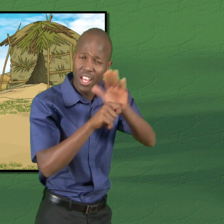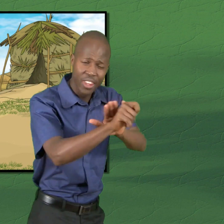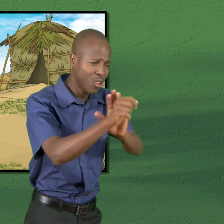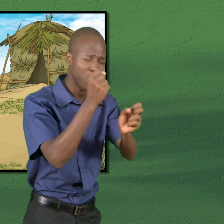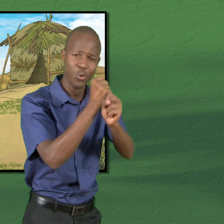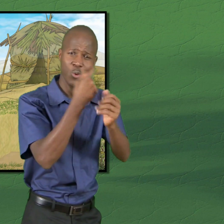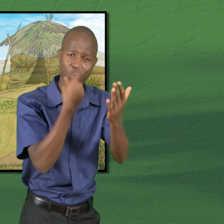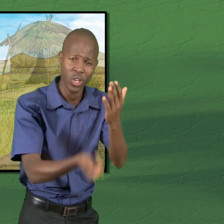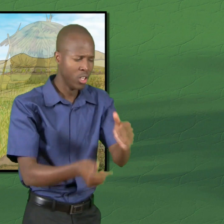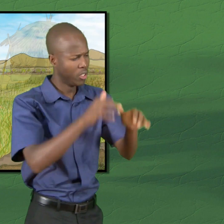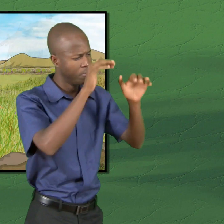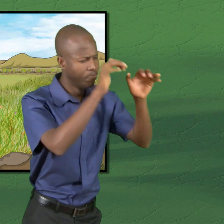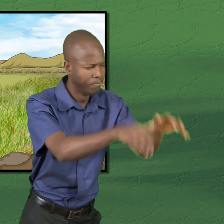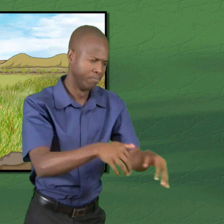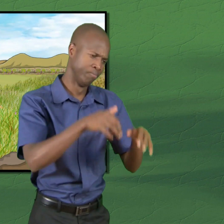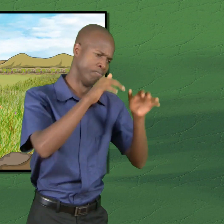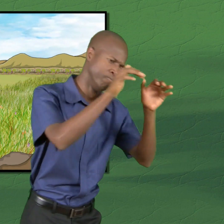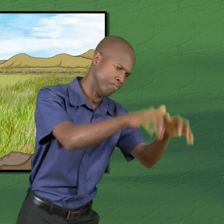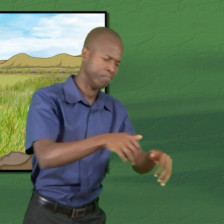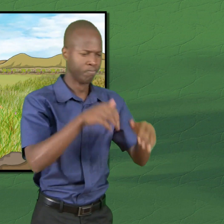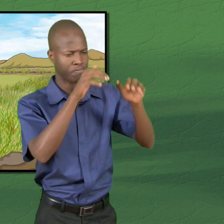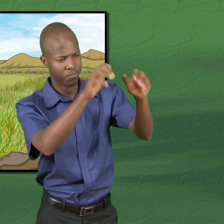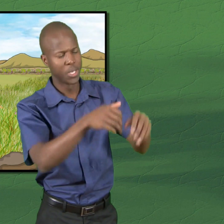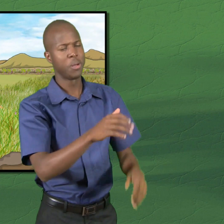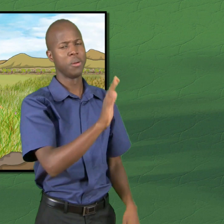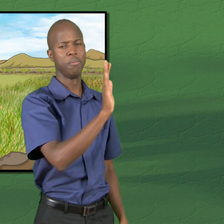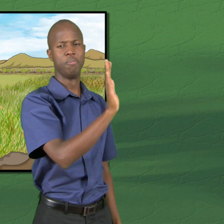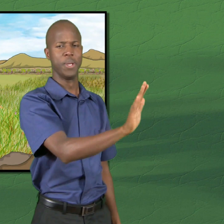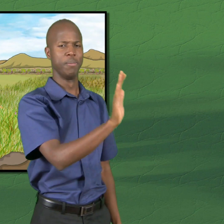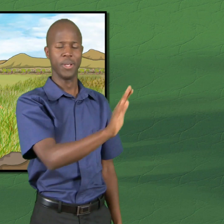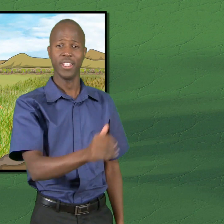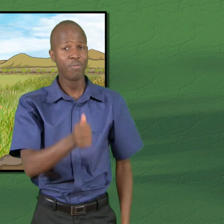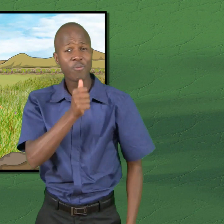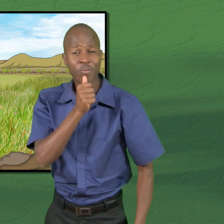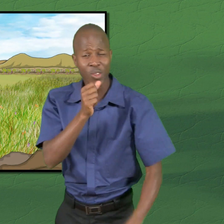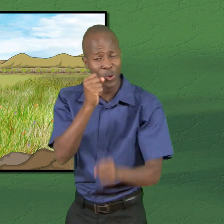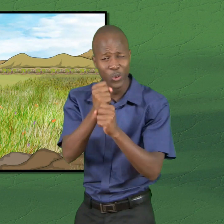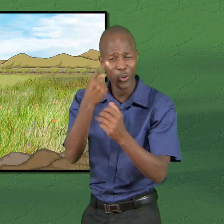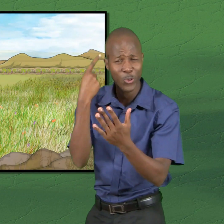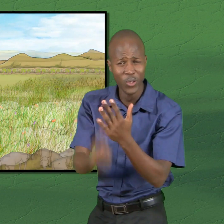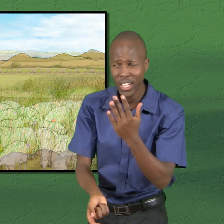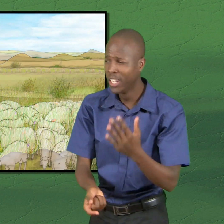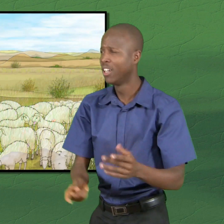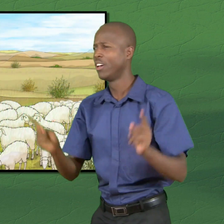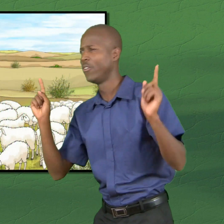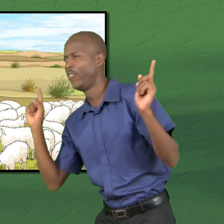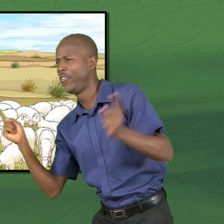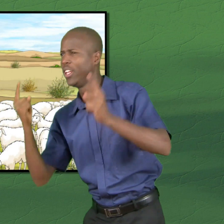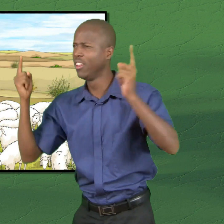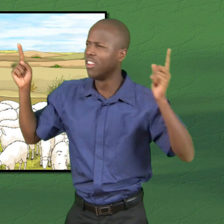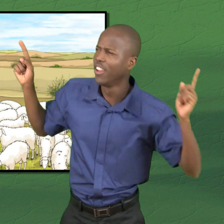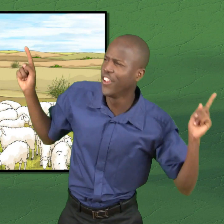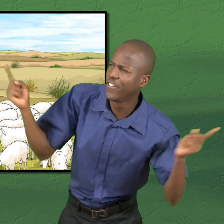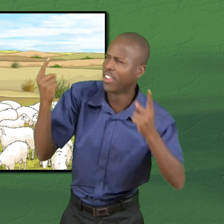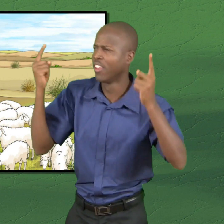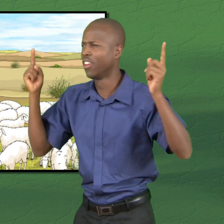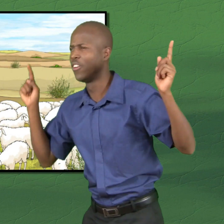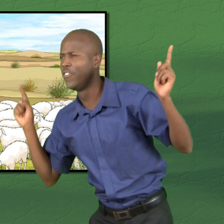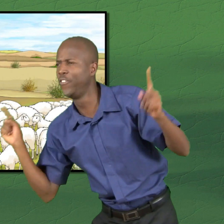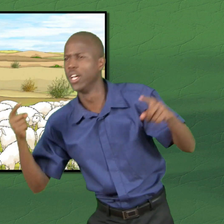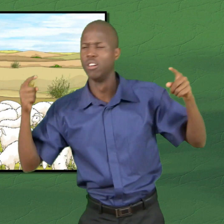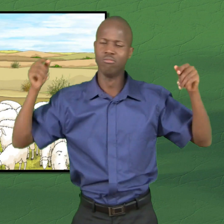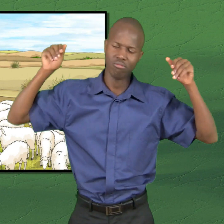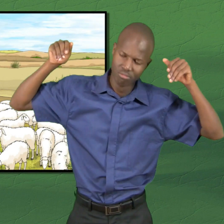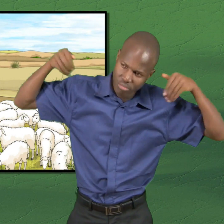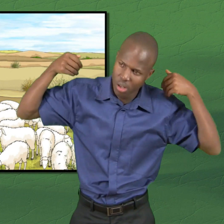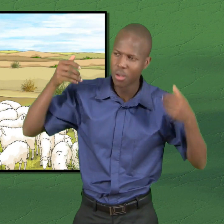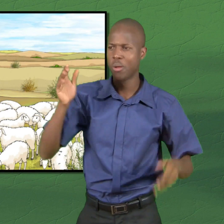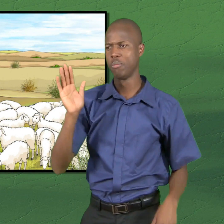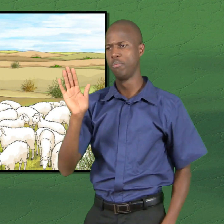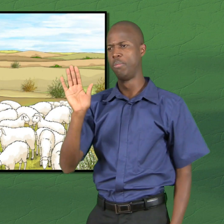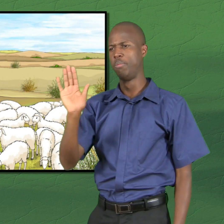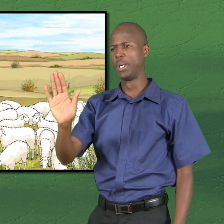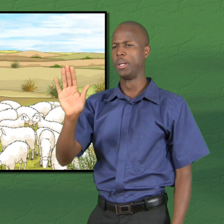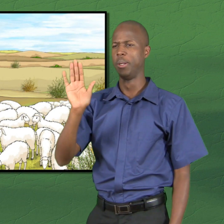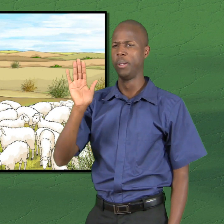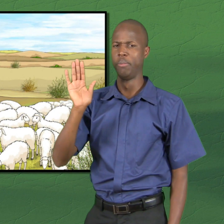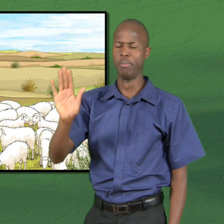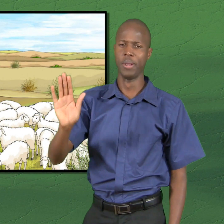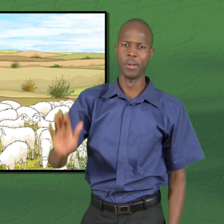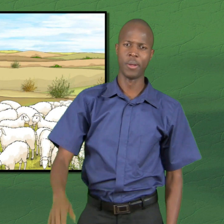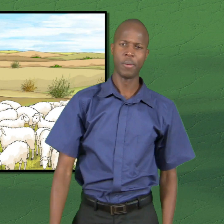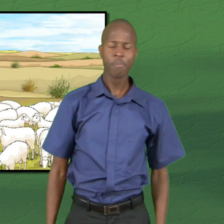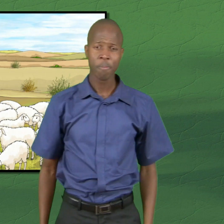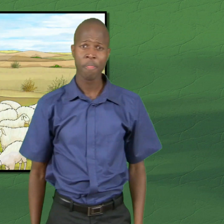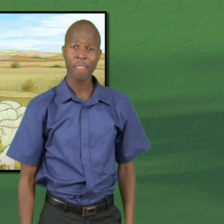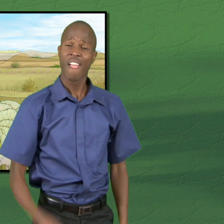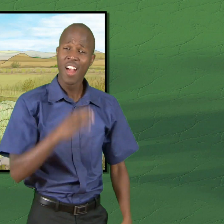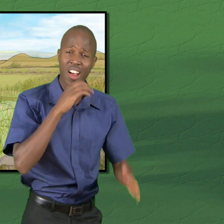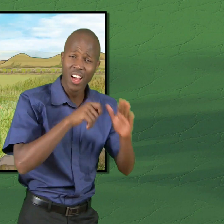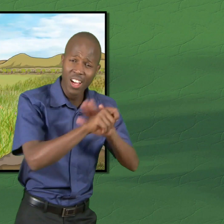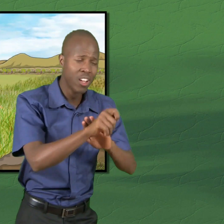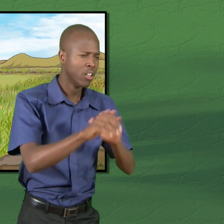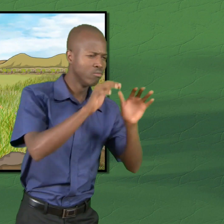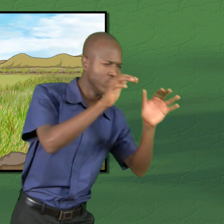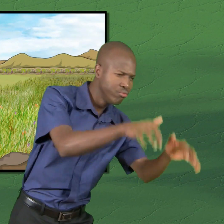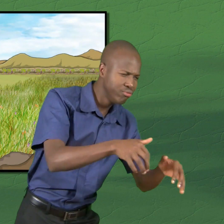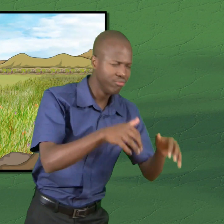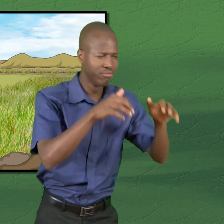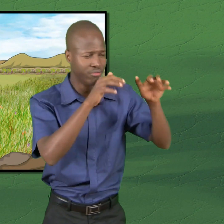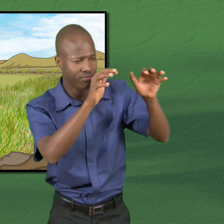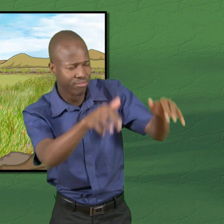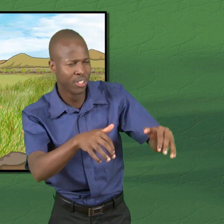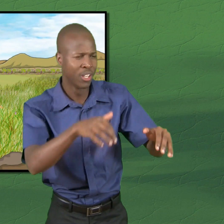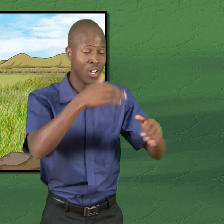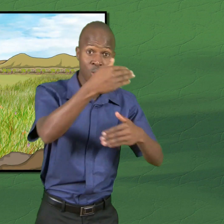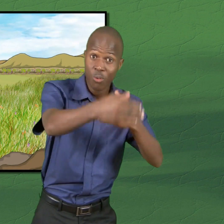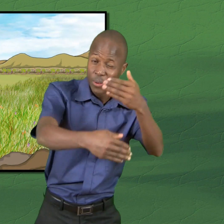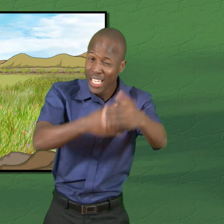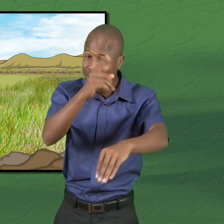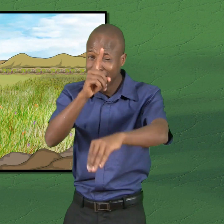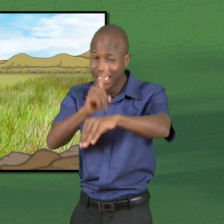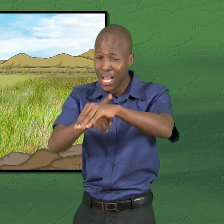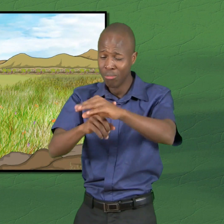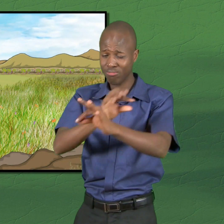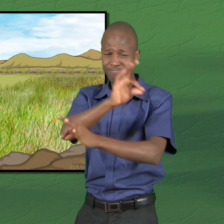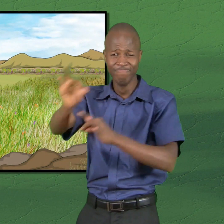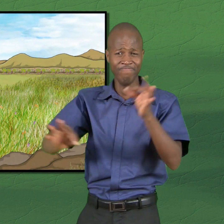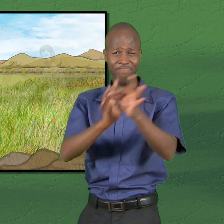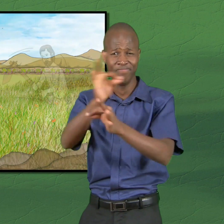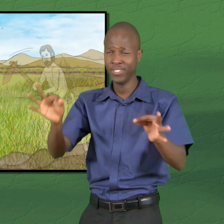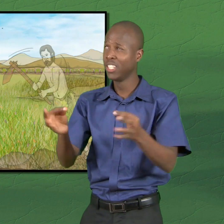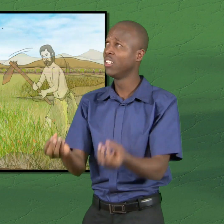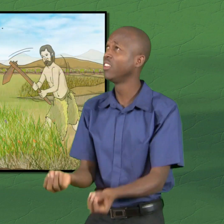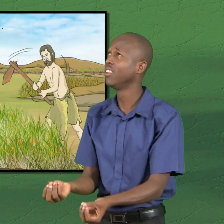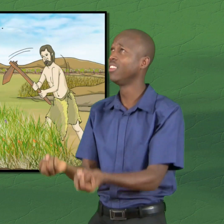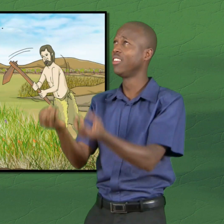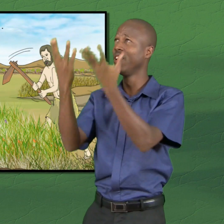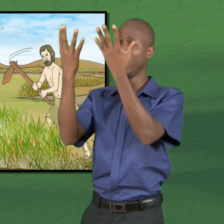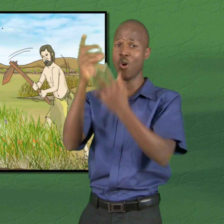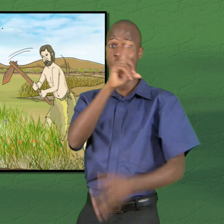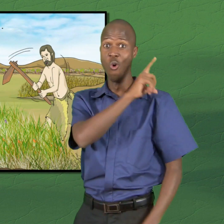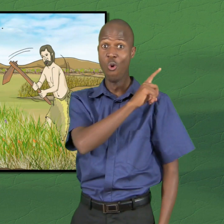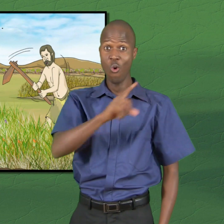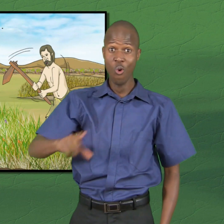Now Abel was a keeper of sheep, while Cain was a tiller of the soil.